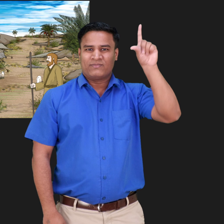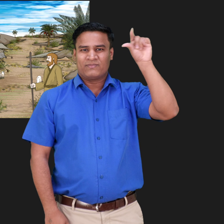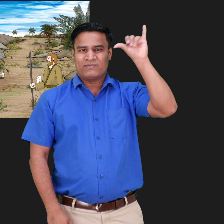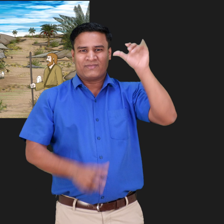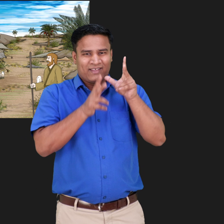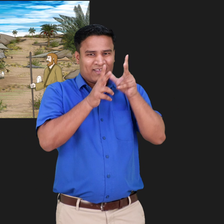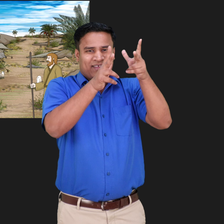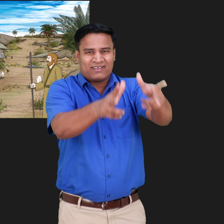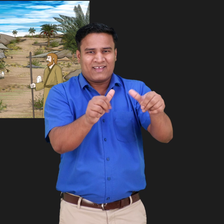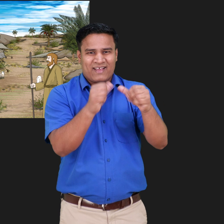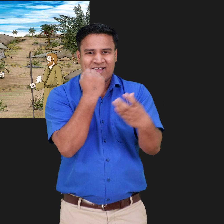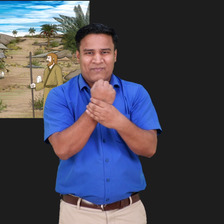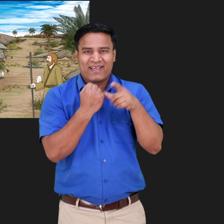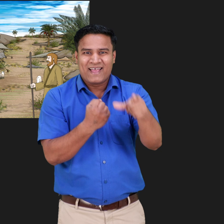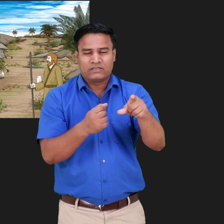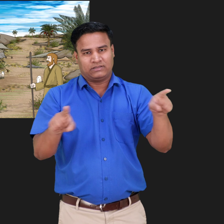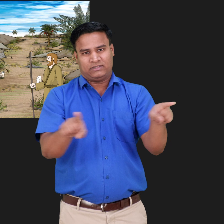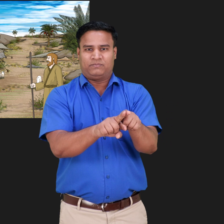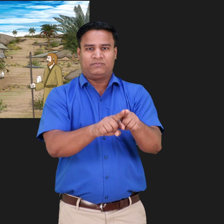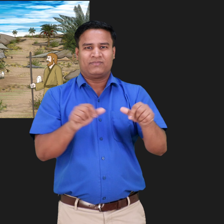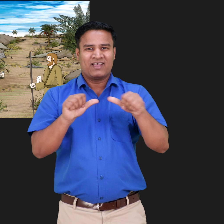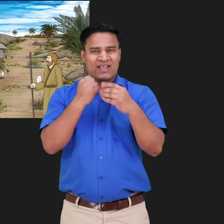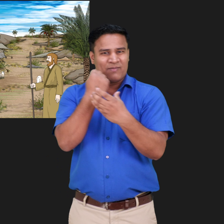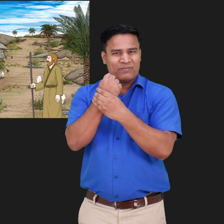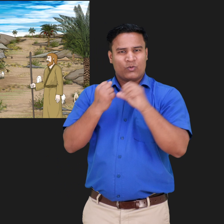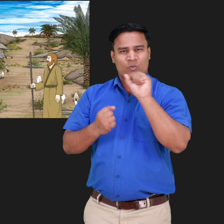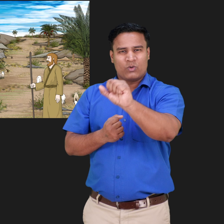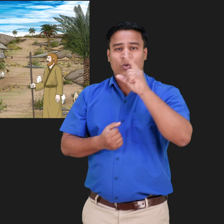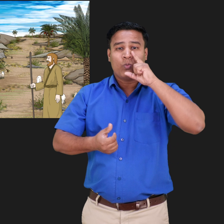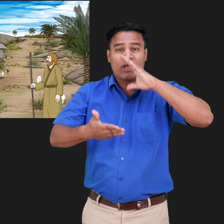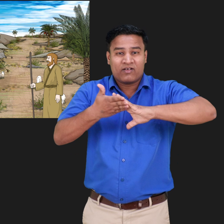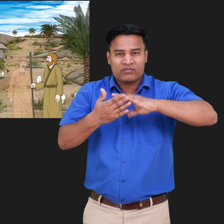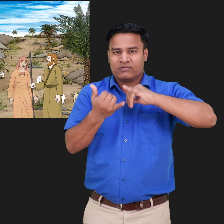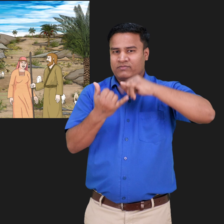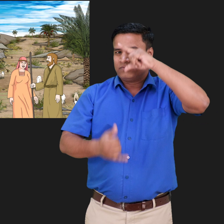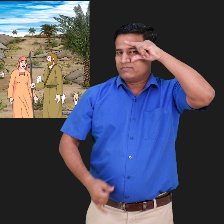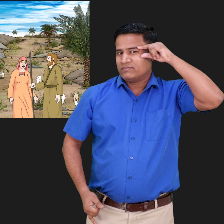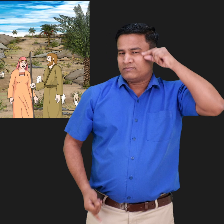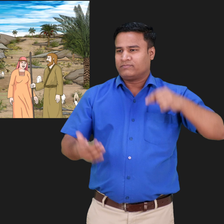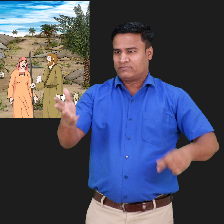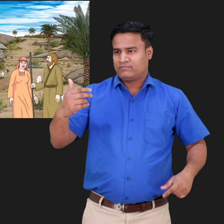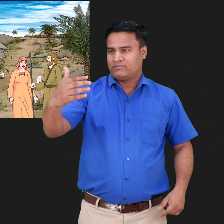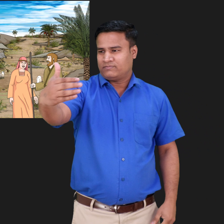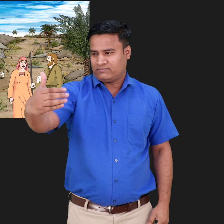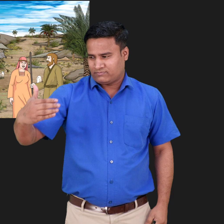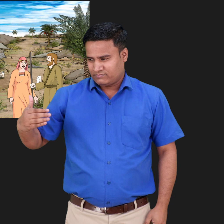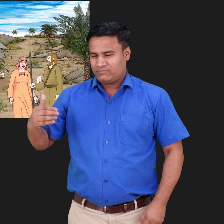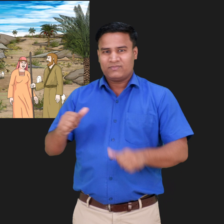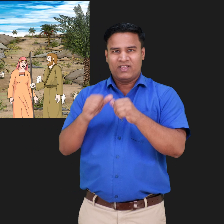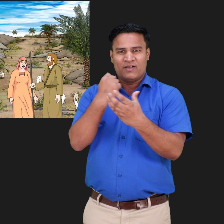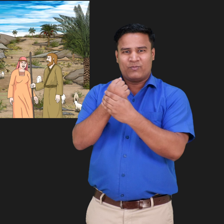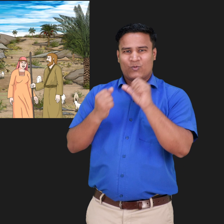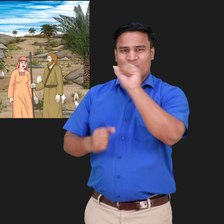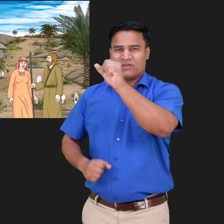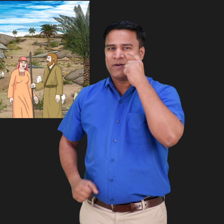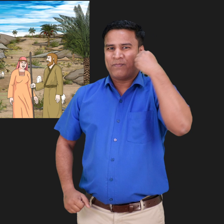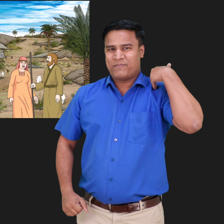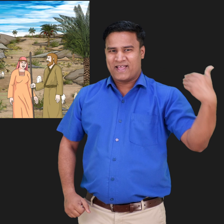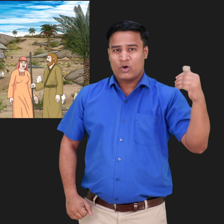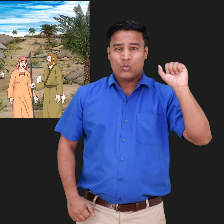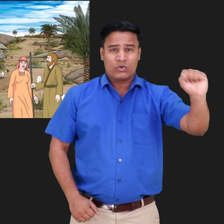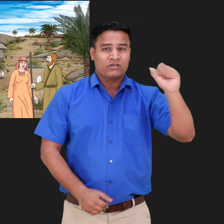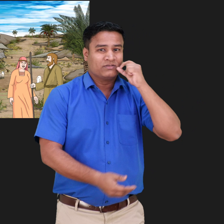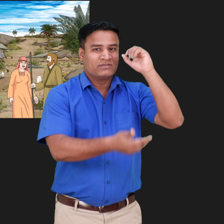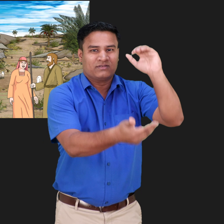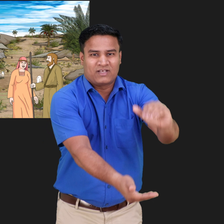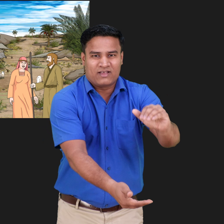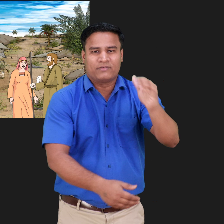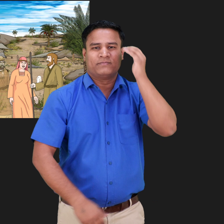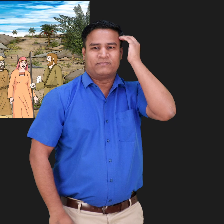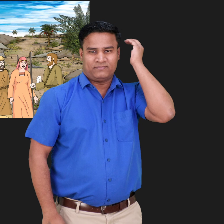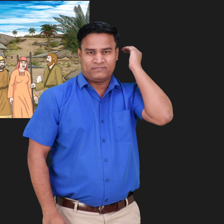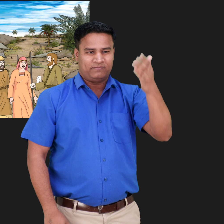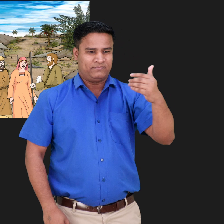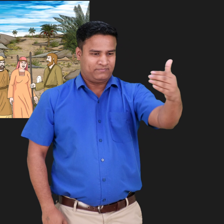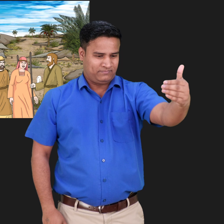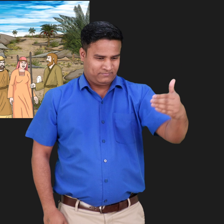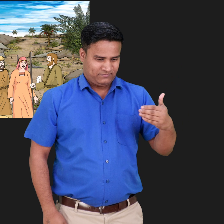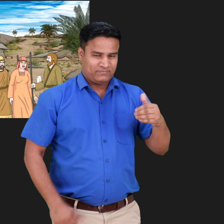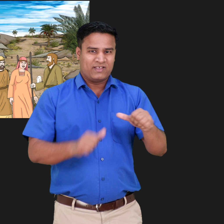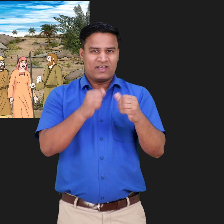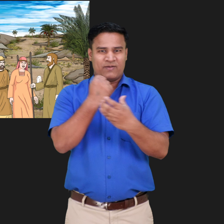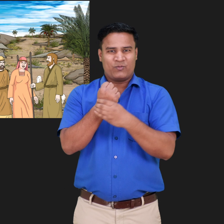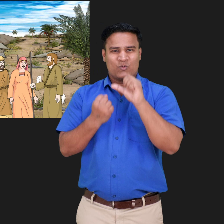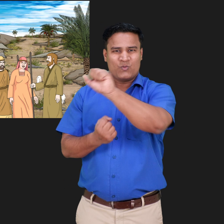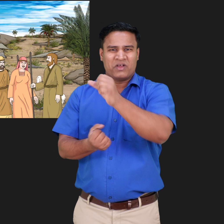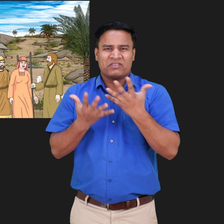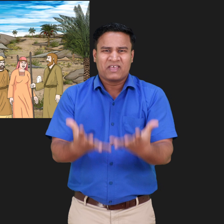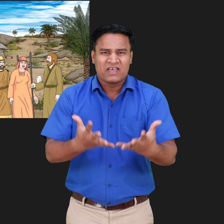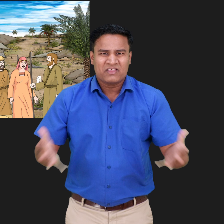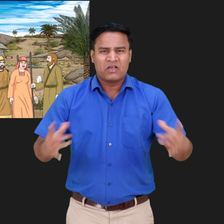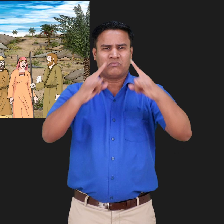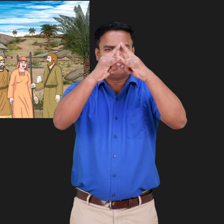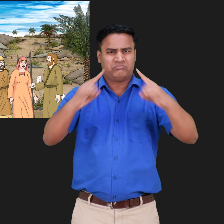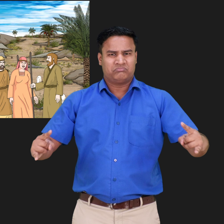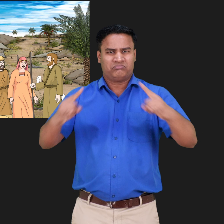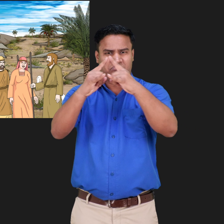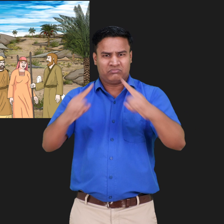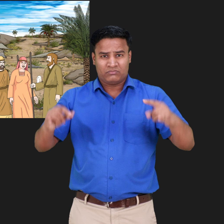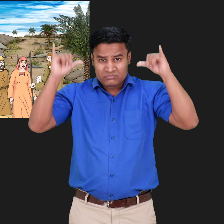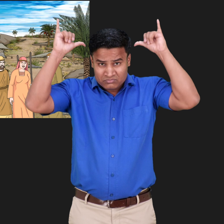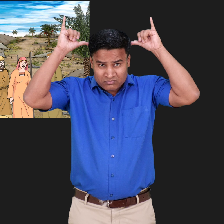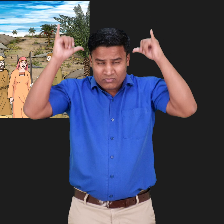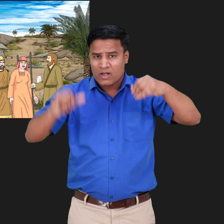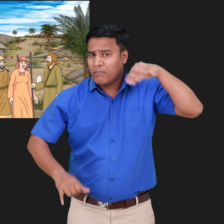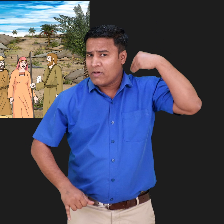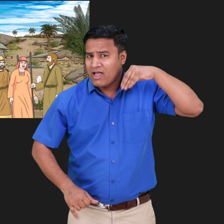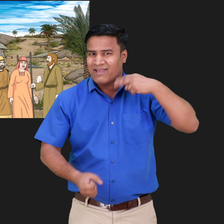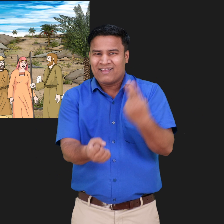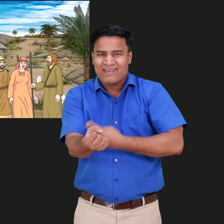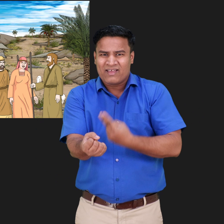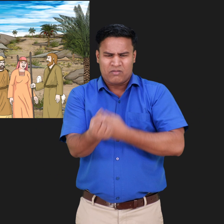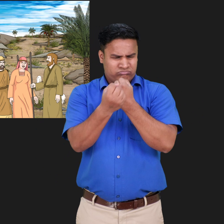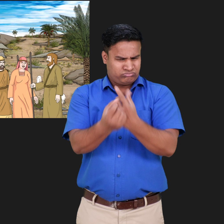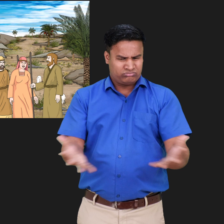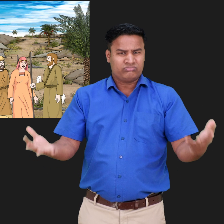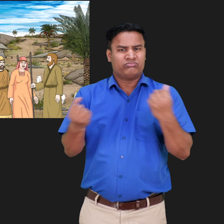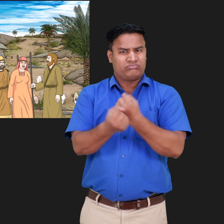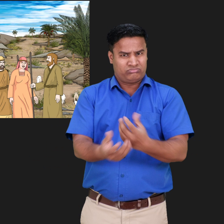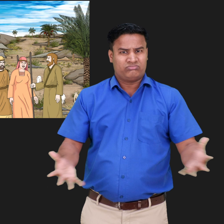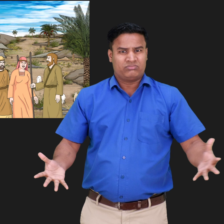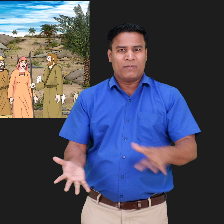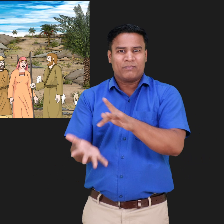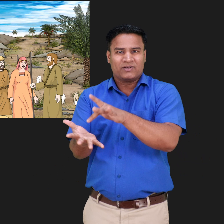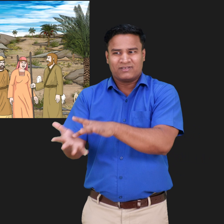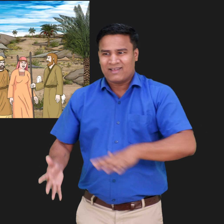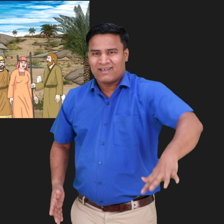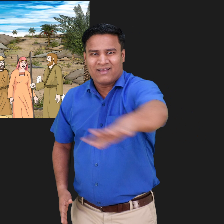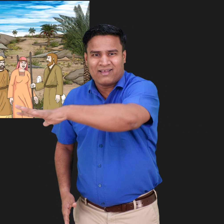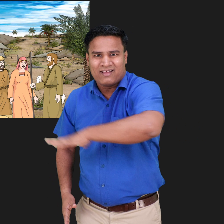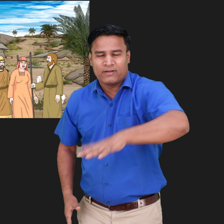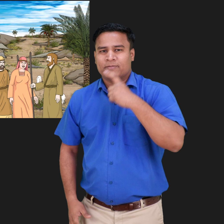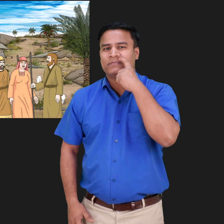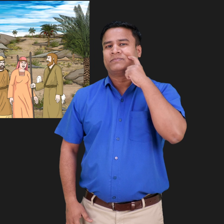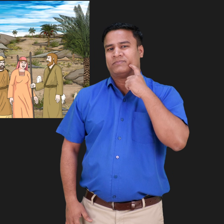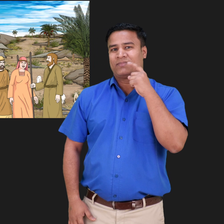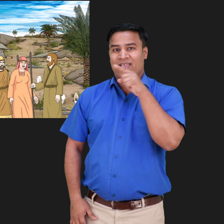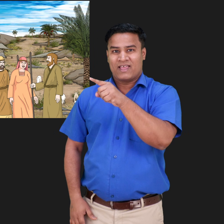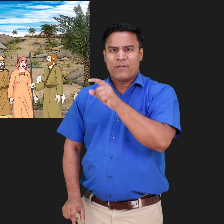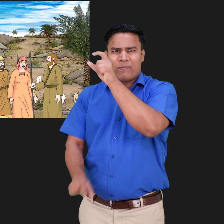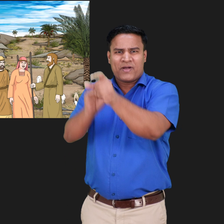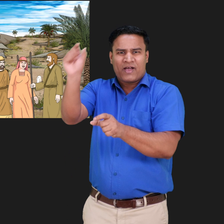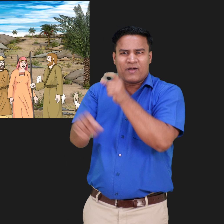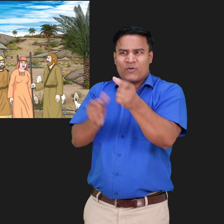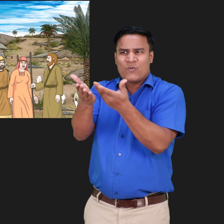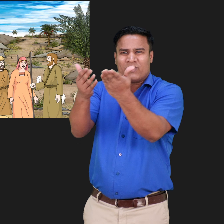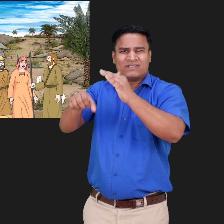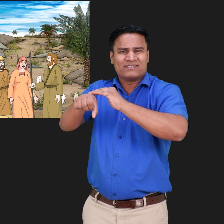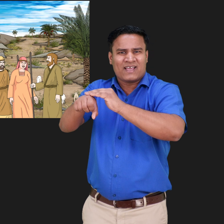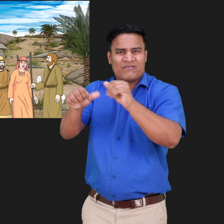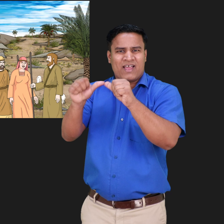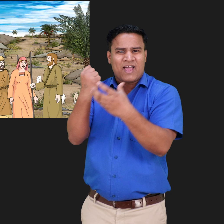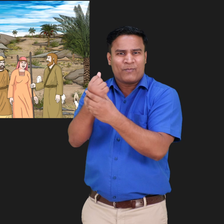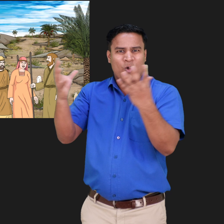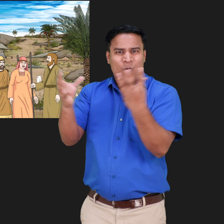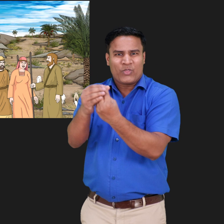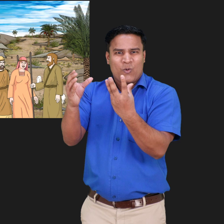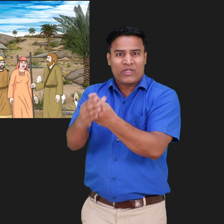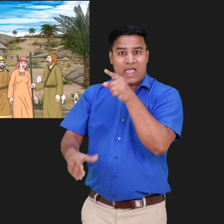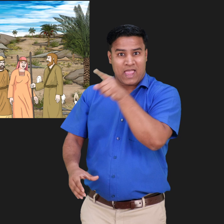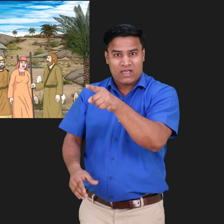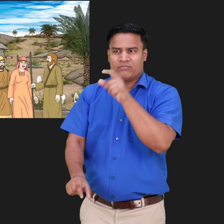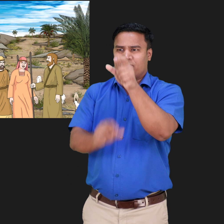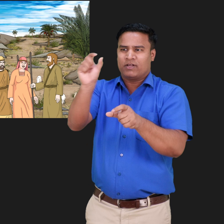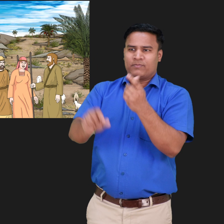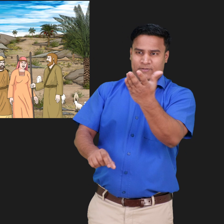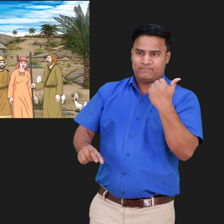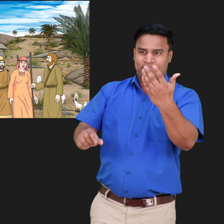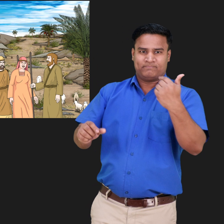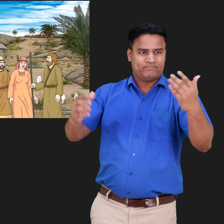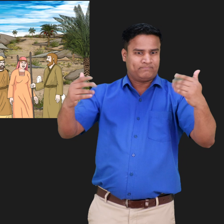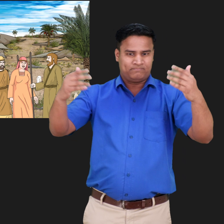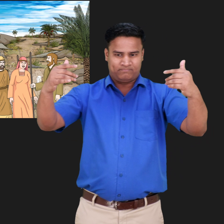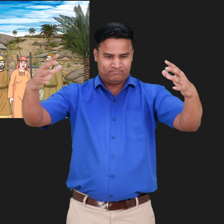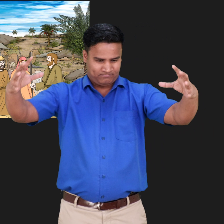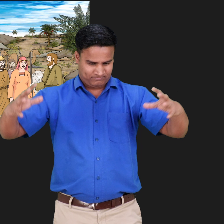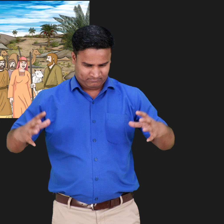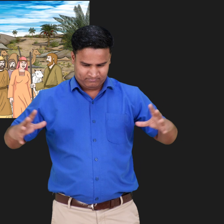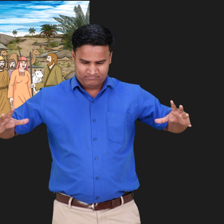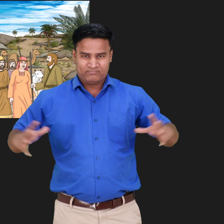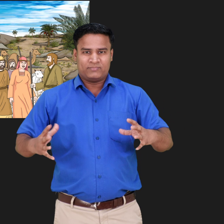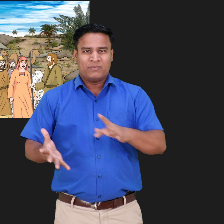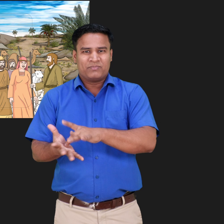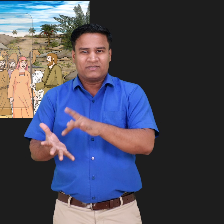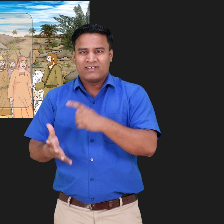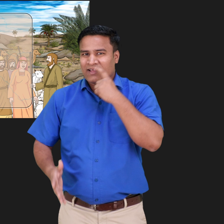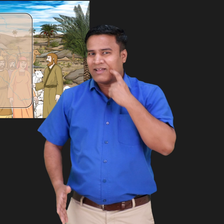So Abram departed, as the LORD had directed him, and Lot went with him. Abram was seventy-five years old when he left Haran.